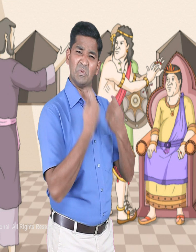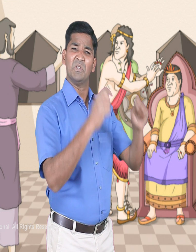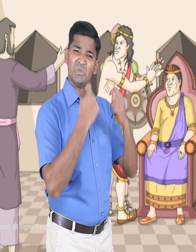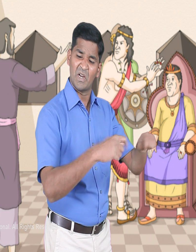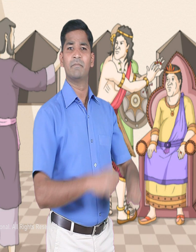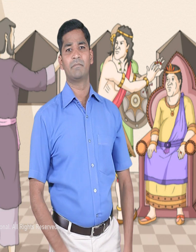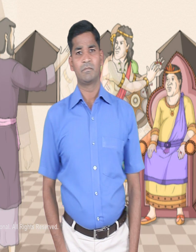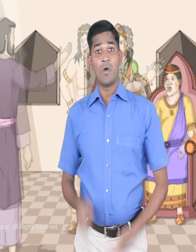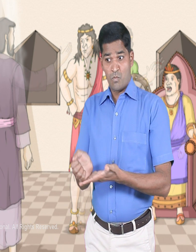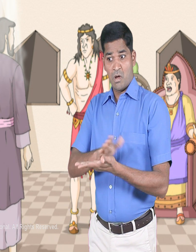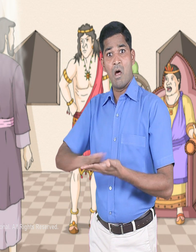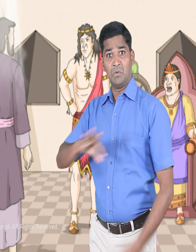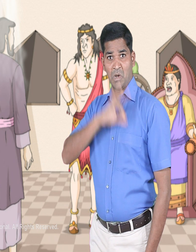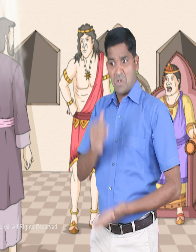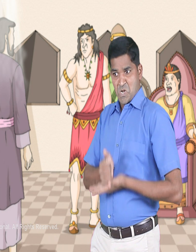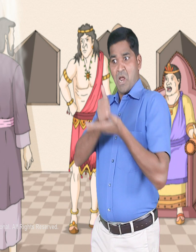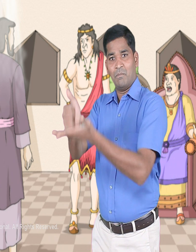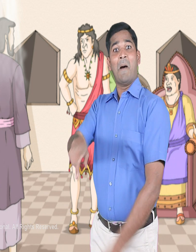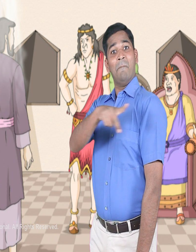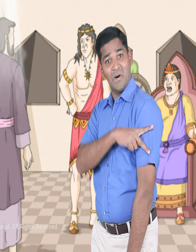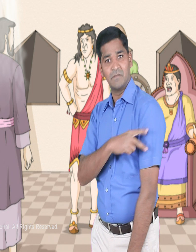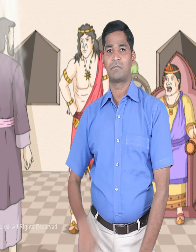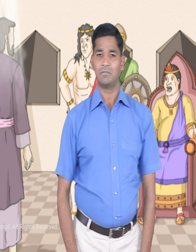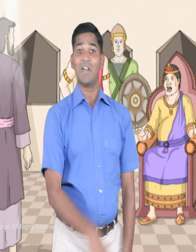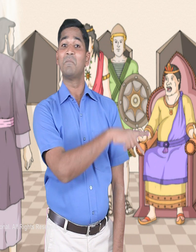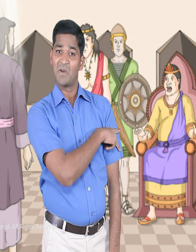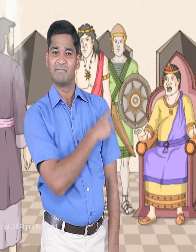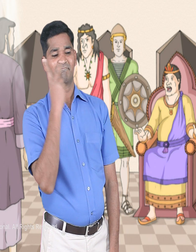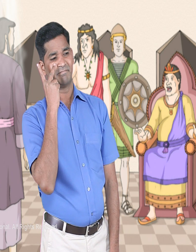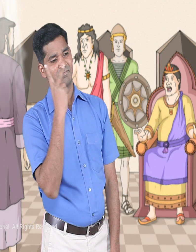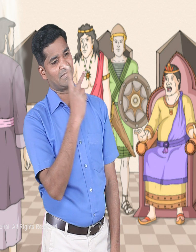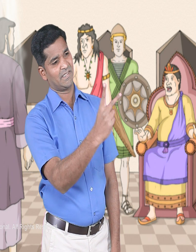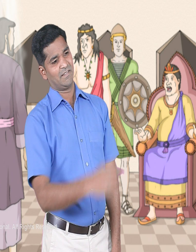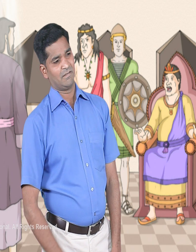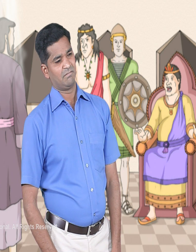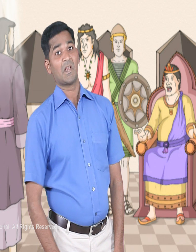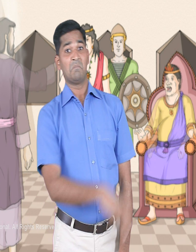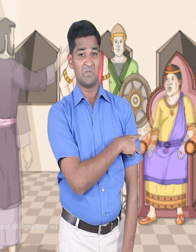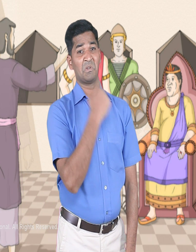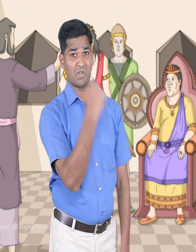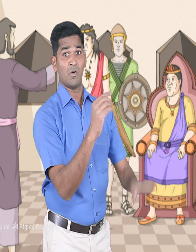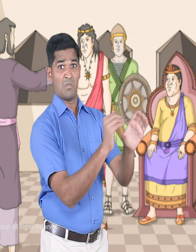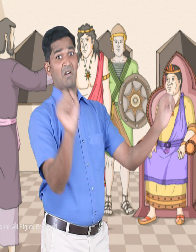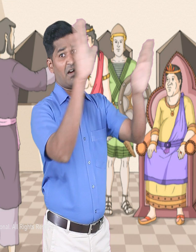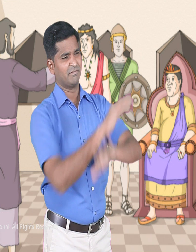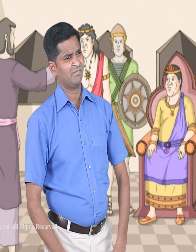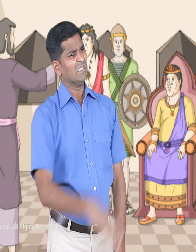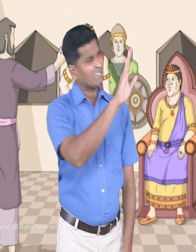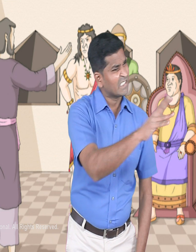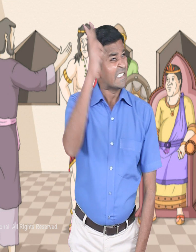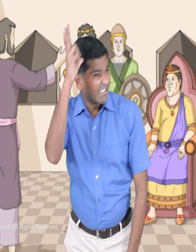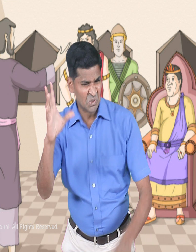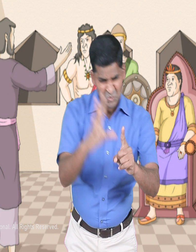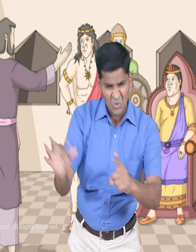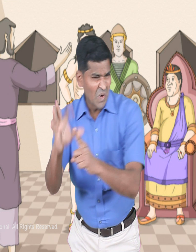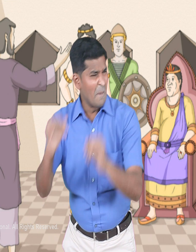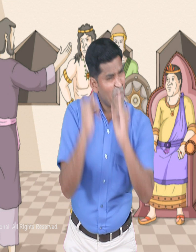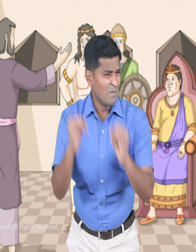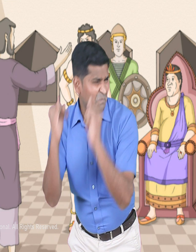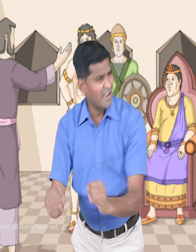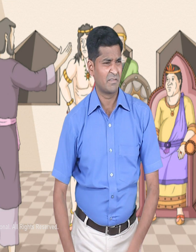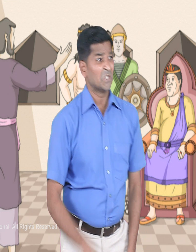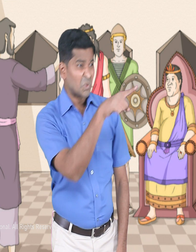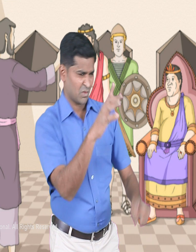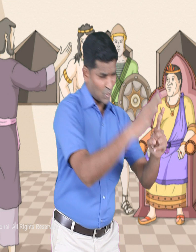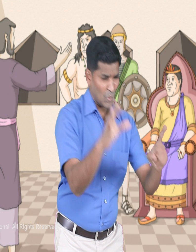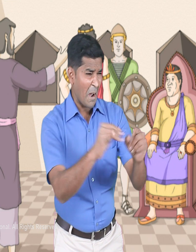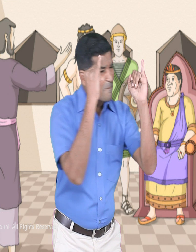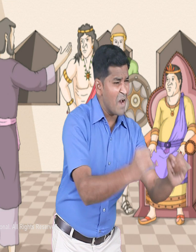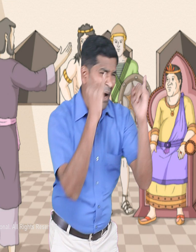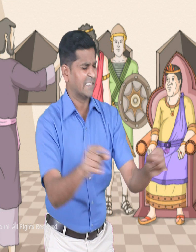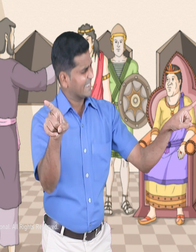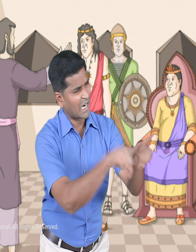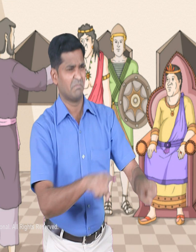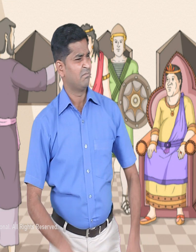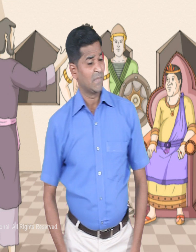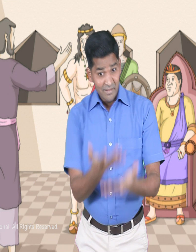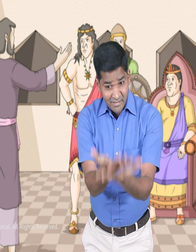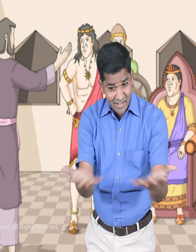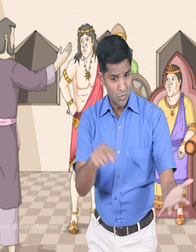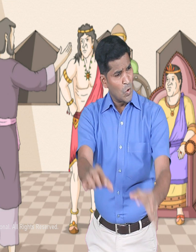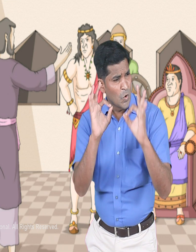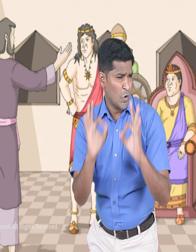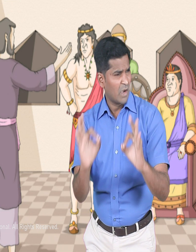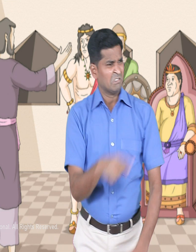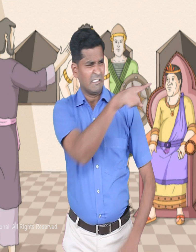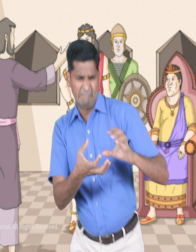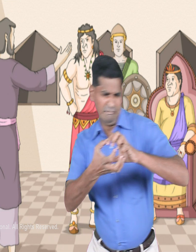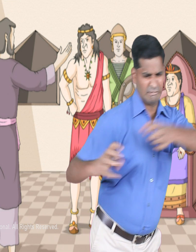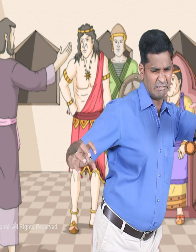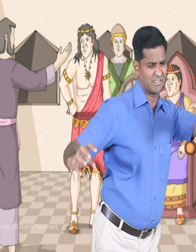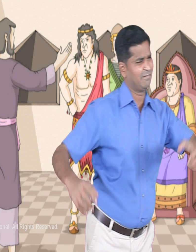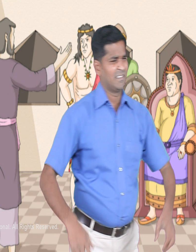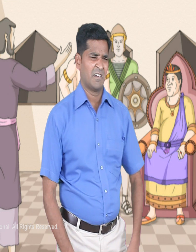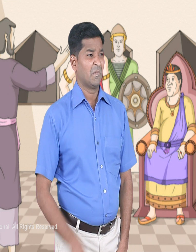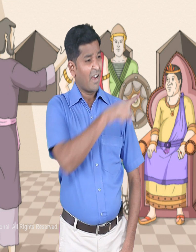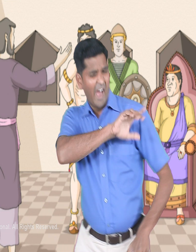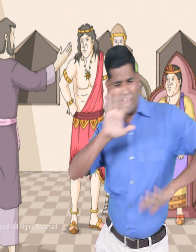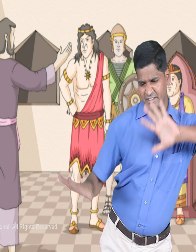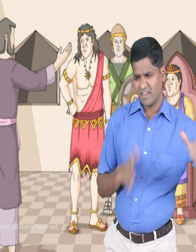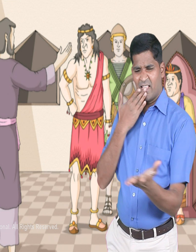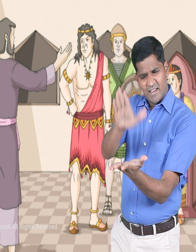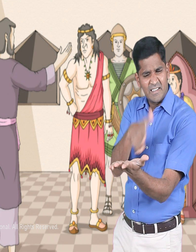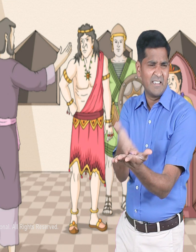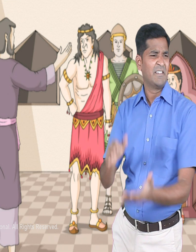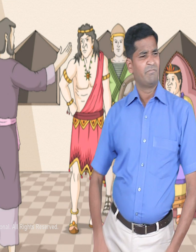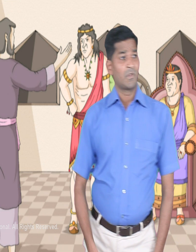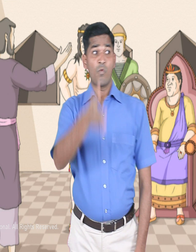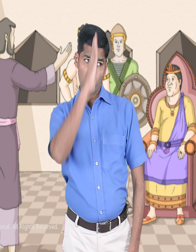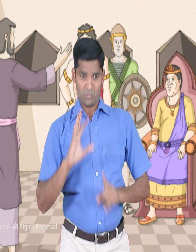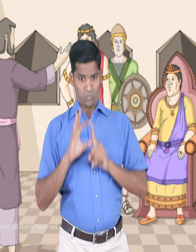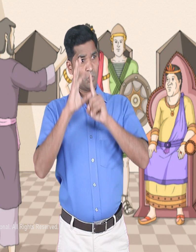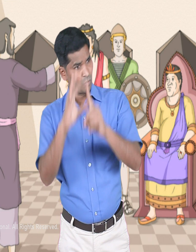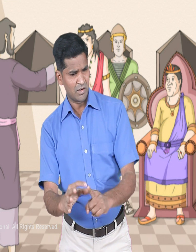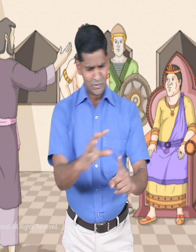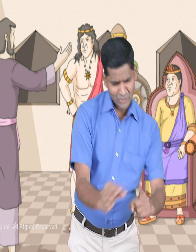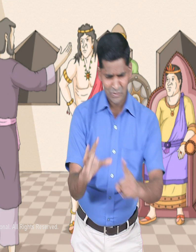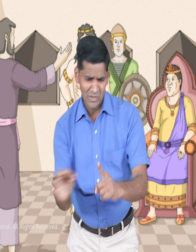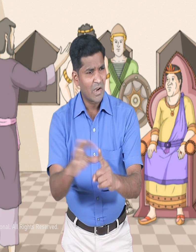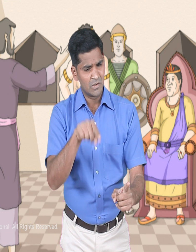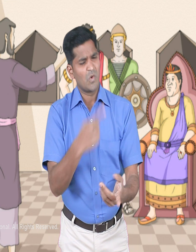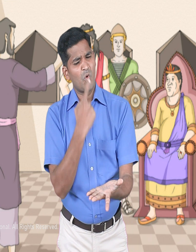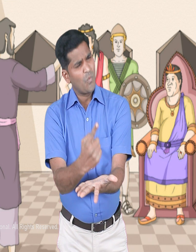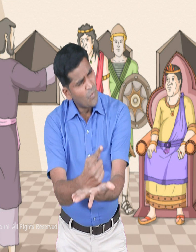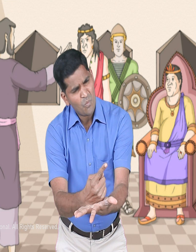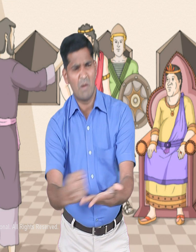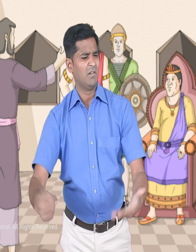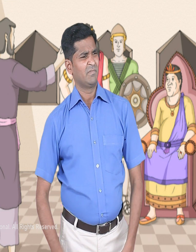Then Saul, who was also called Paul, filled with the Holy Spirit, looked directly at Elymas and said, “O child of the devil and enemy of all righteousness, you are full of all kinds of deceit and trickery!